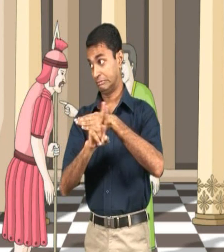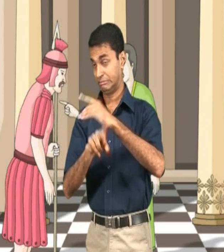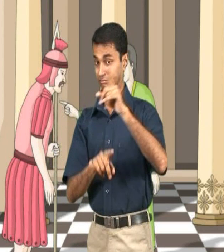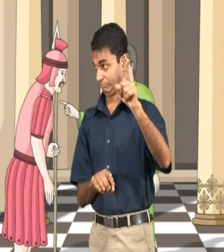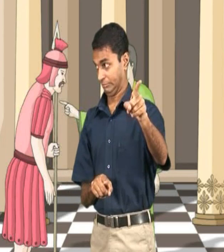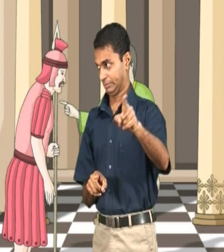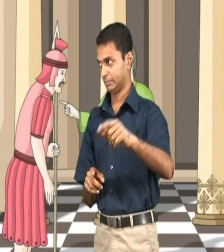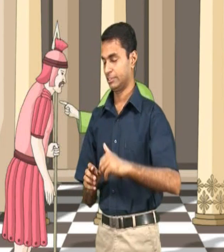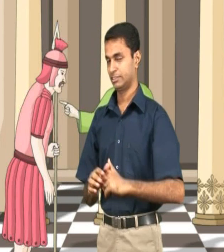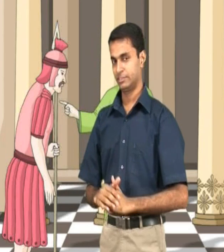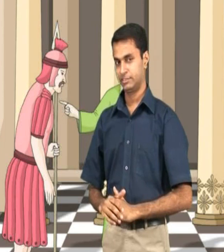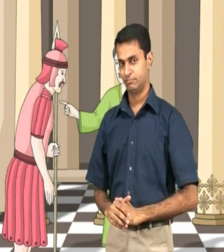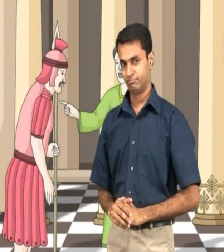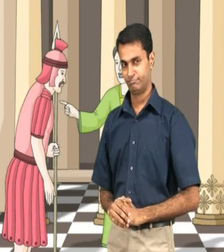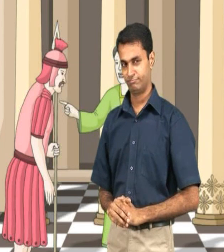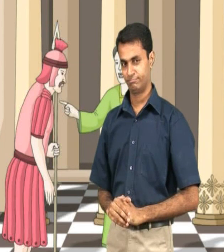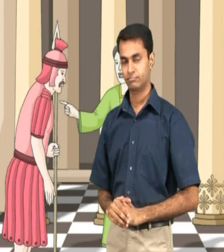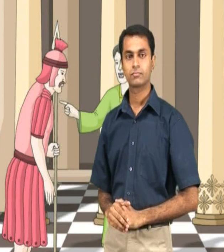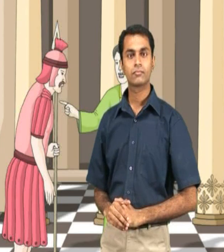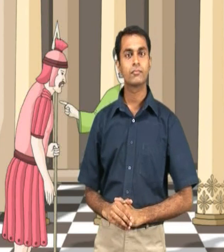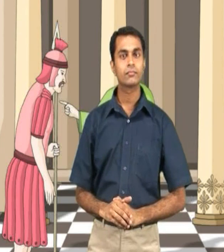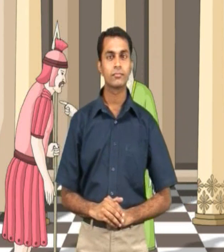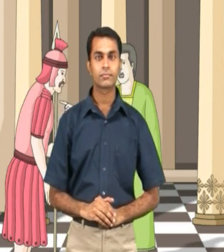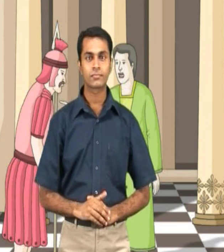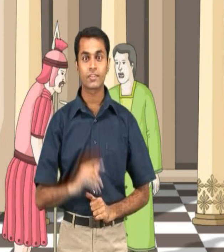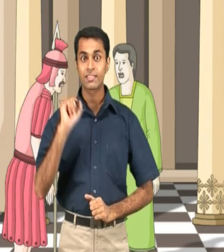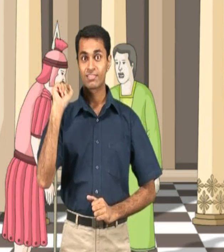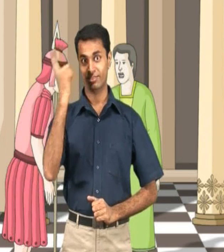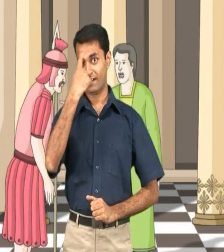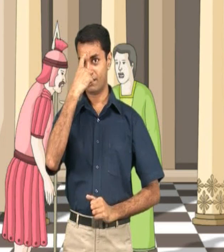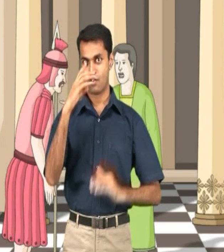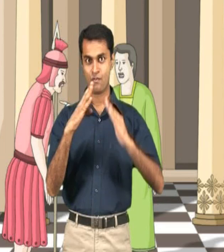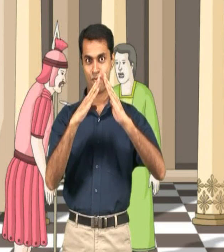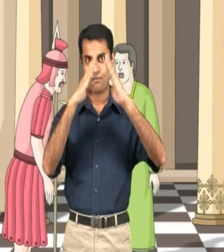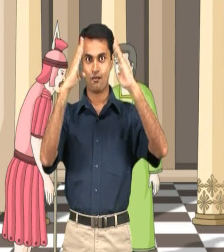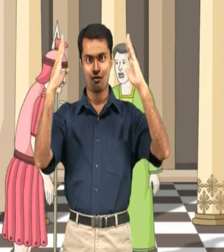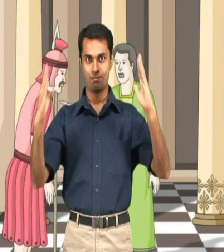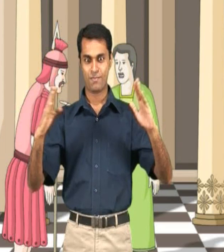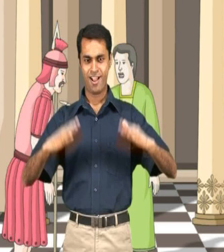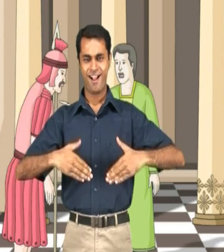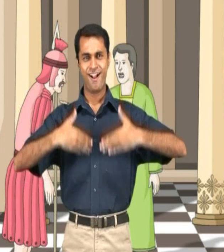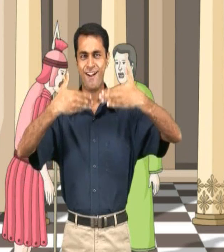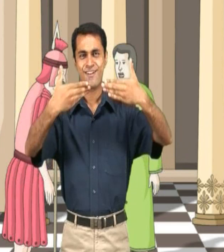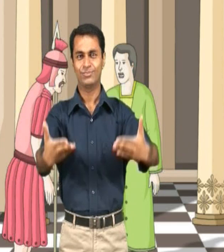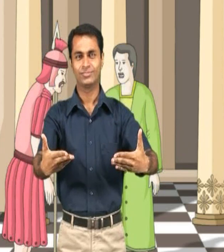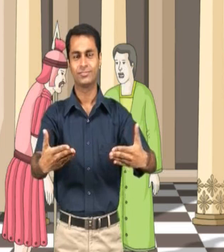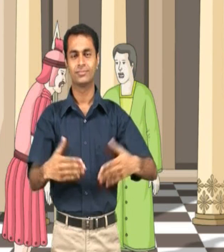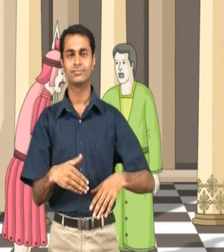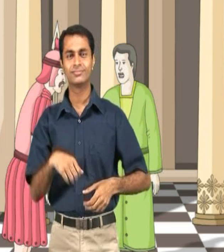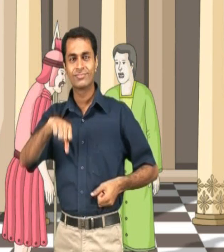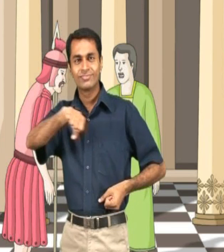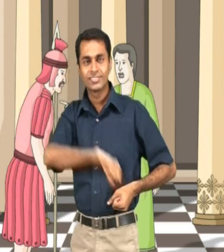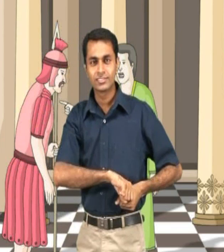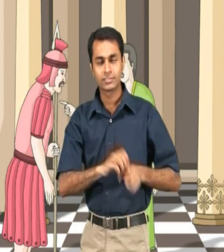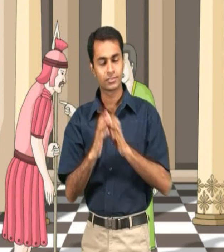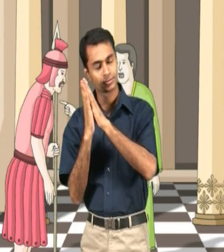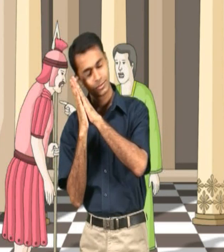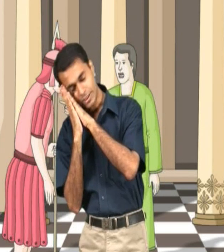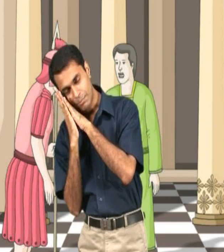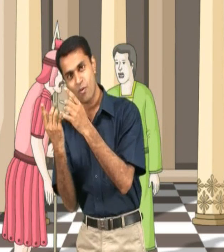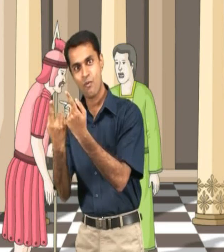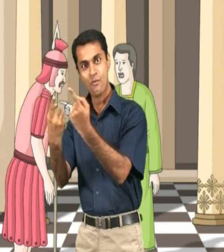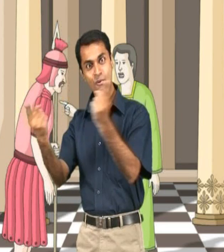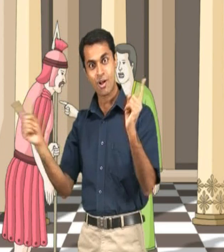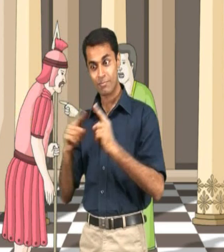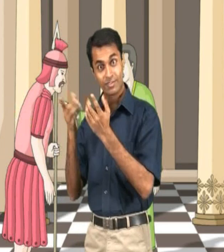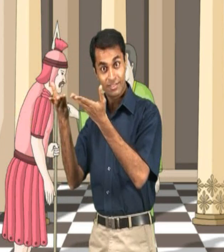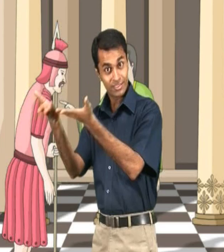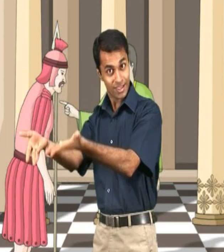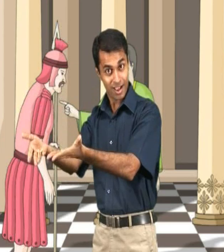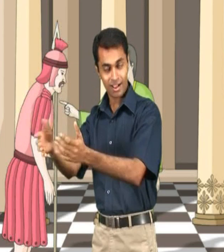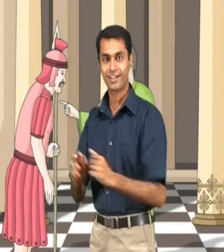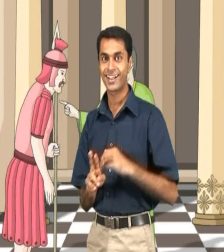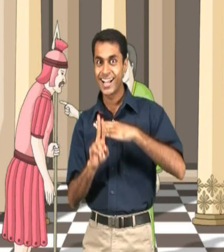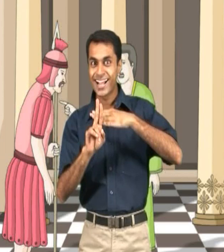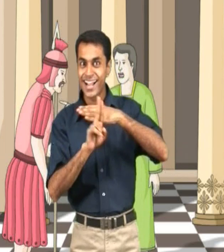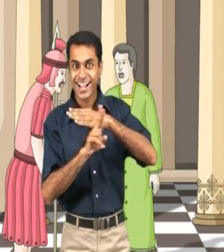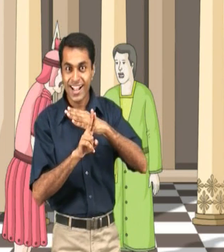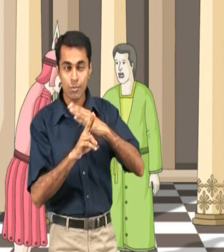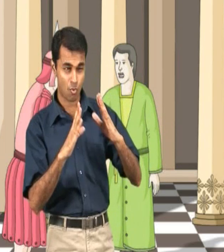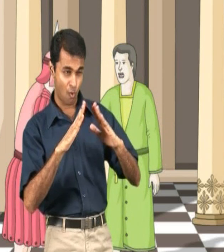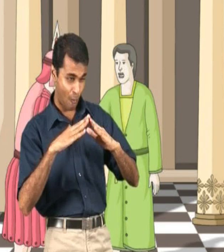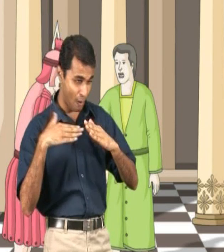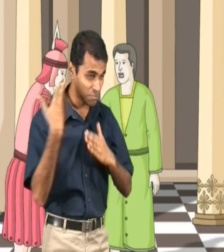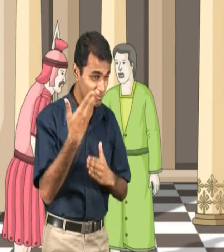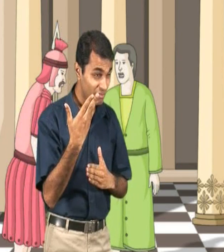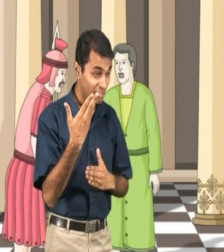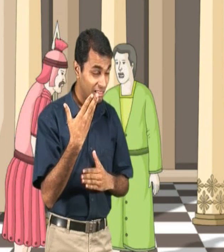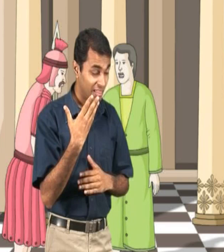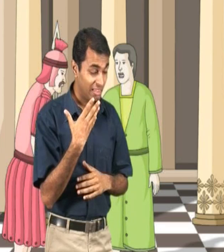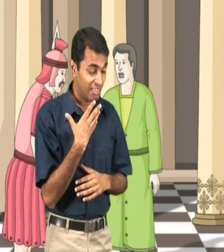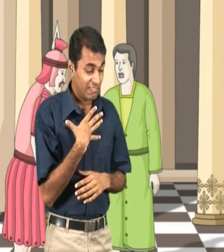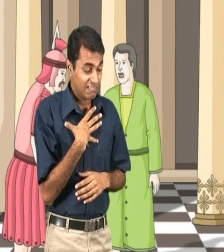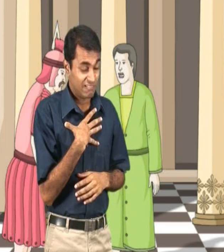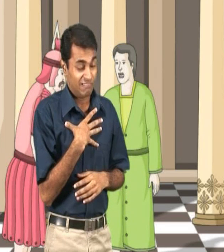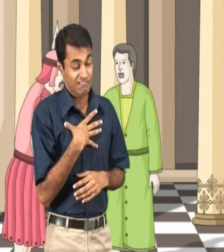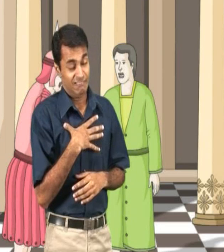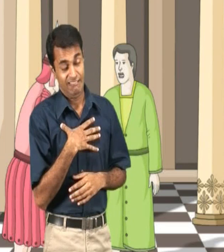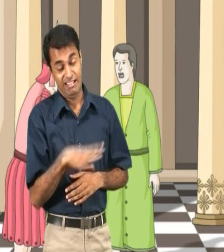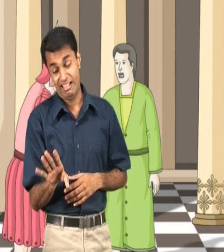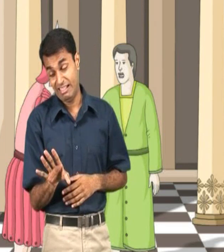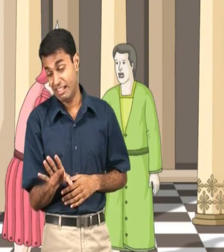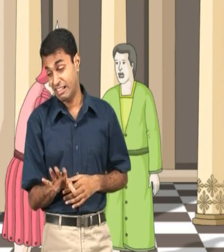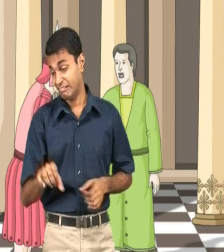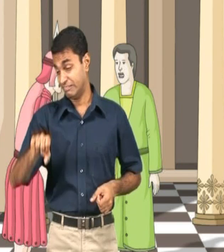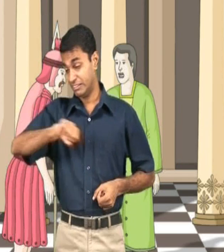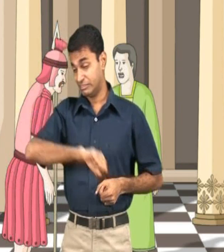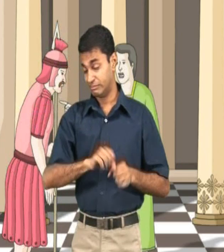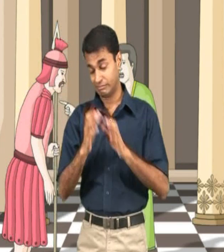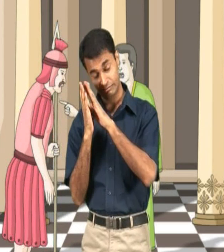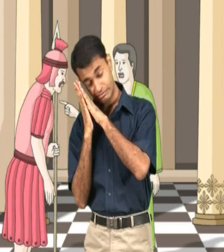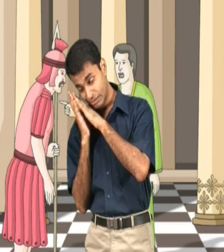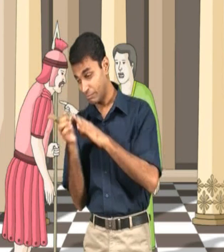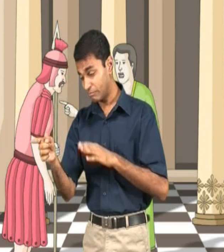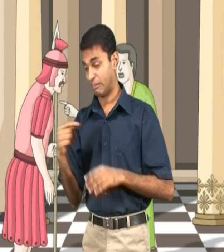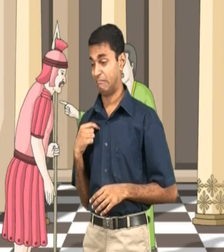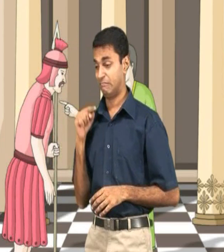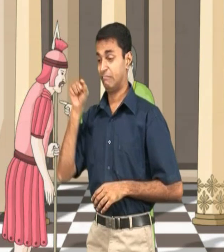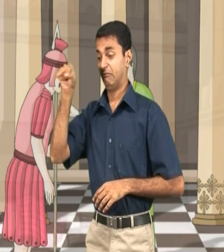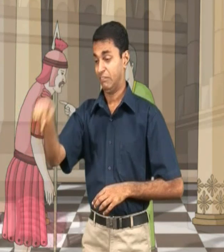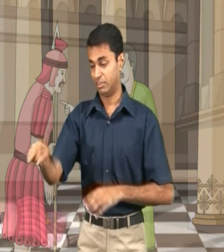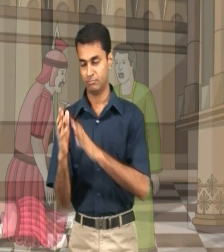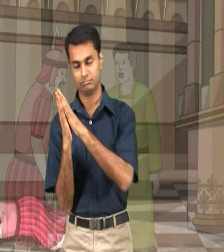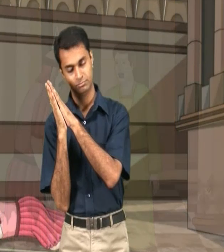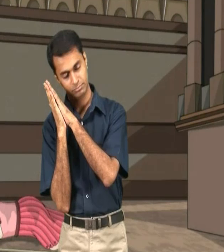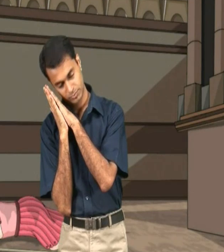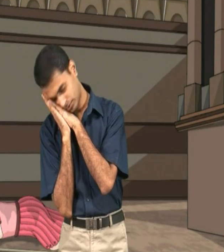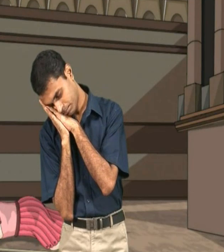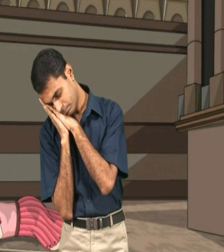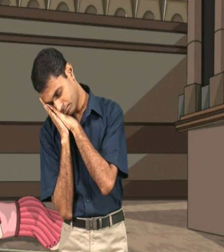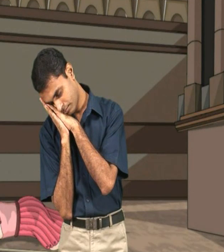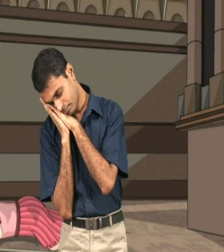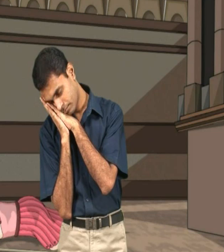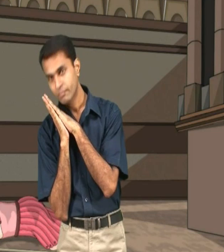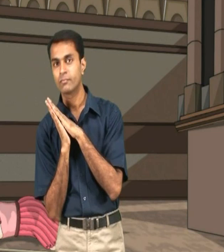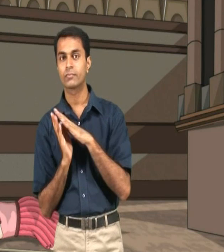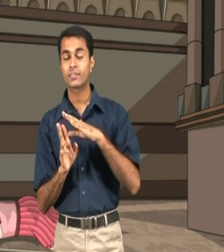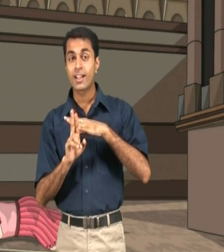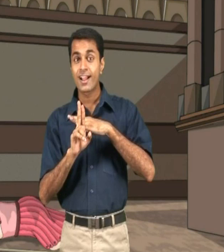So Uriah left the palace, and a gift from the king followed him.